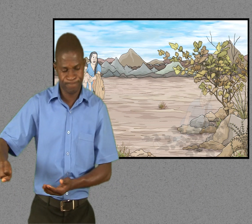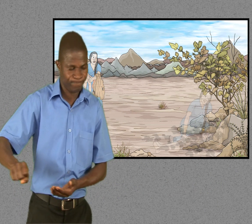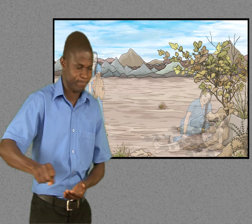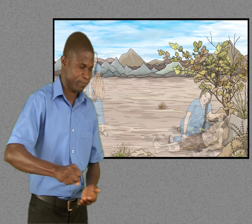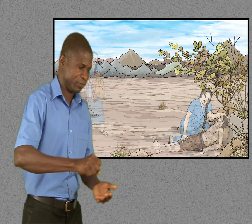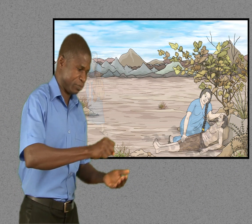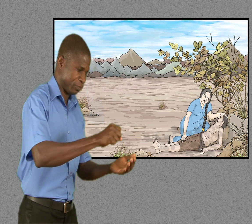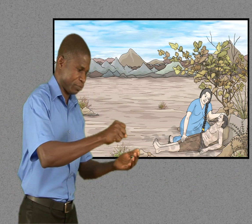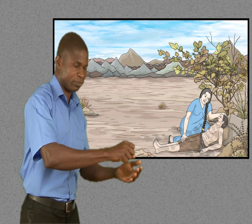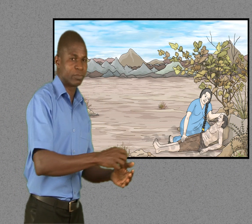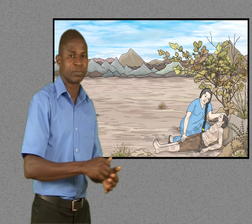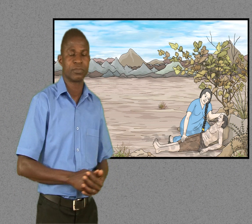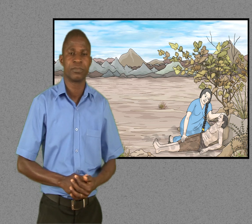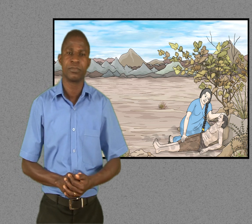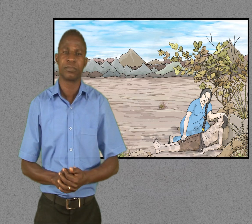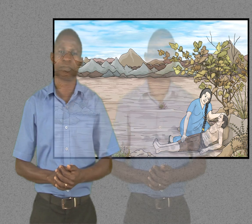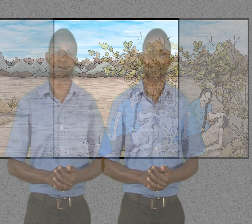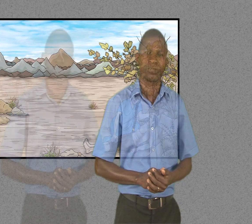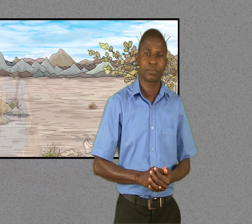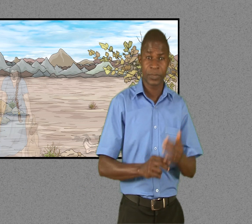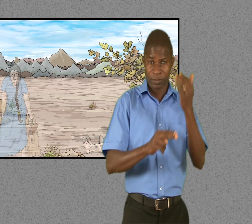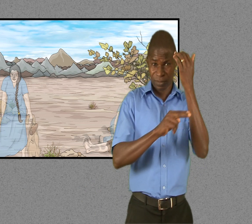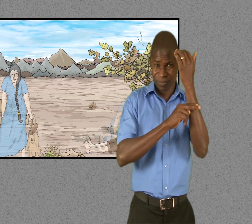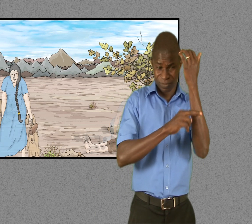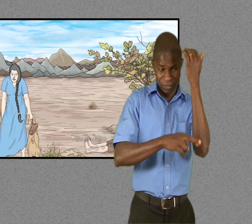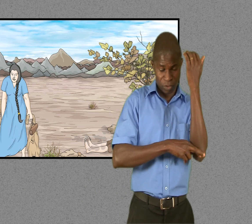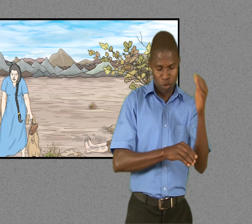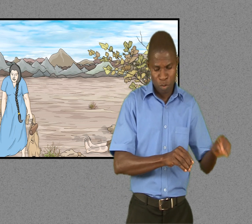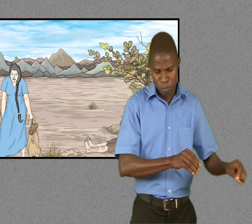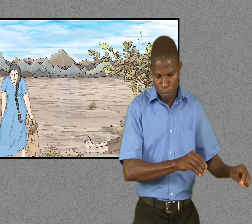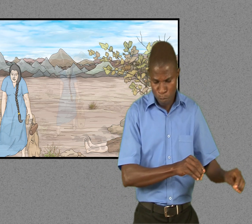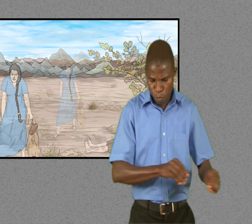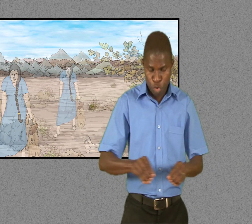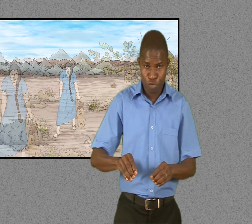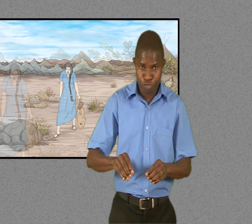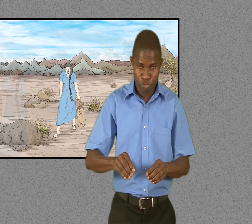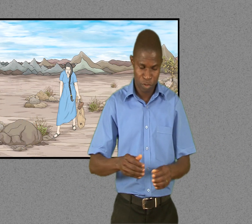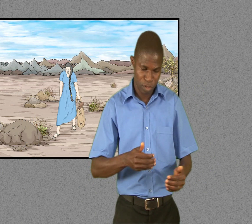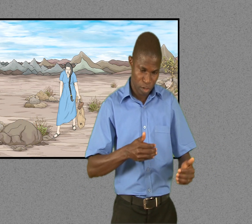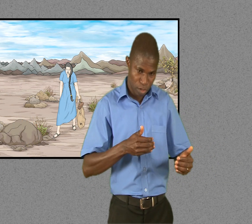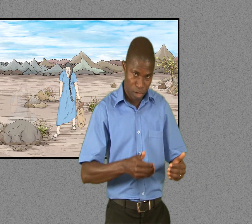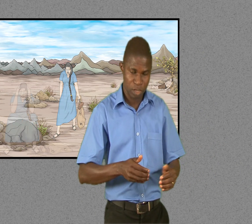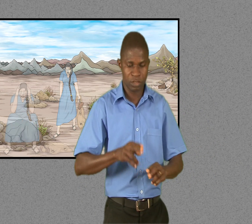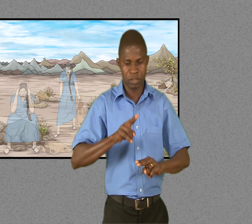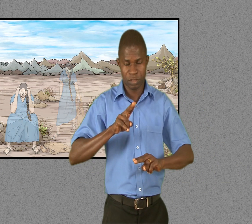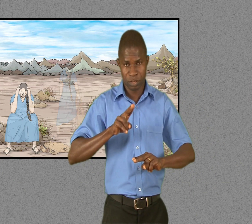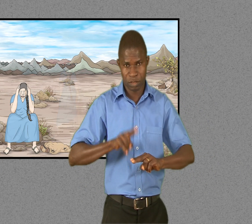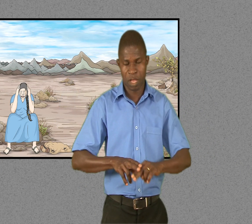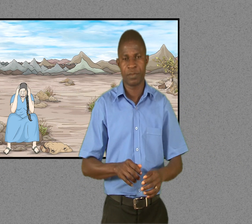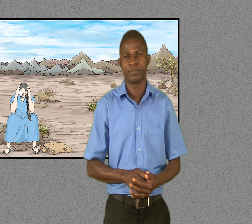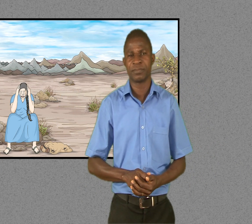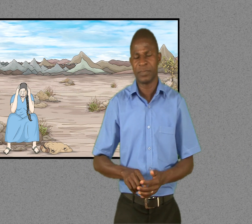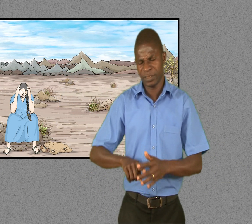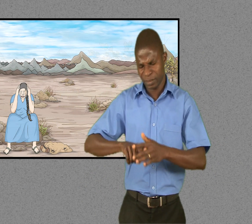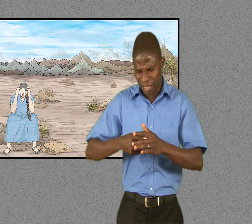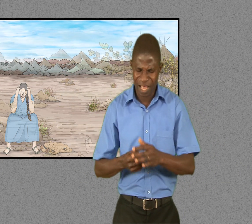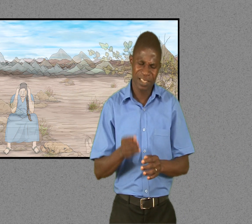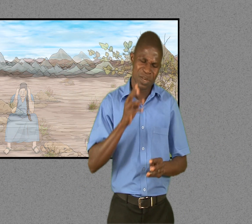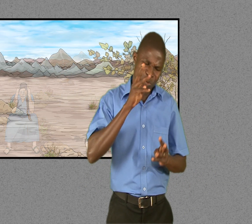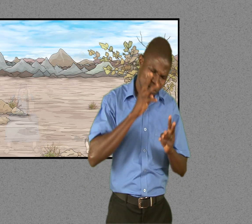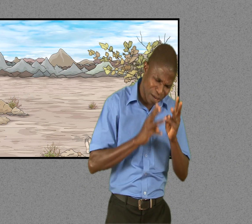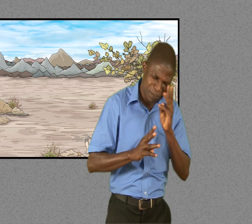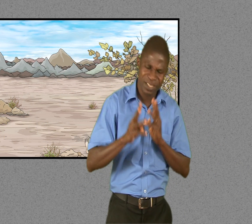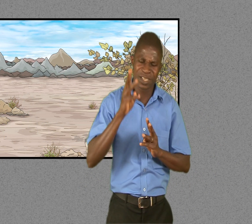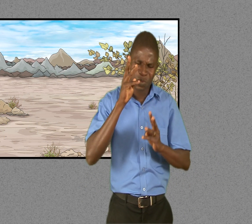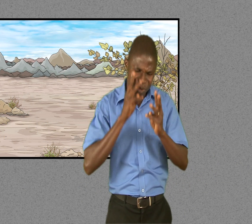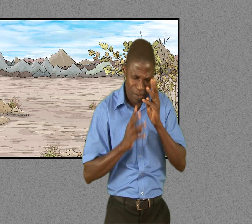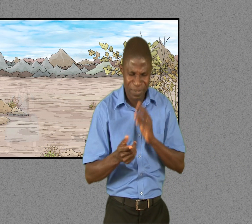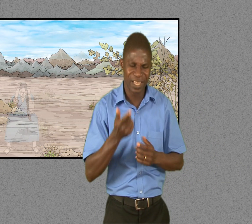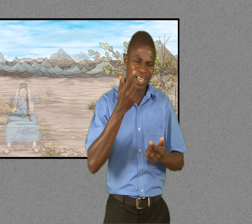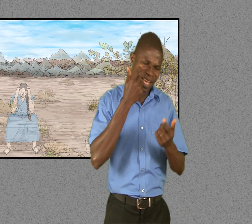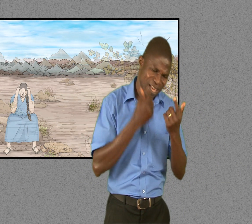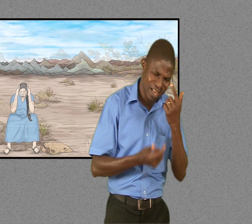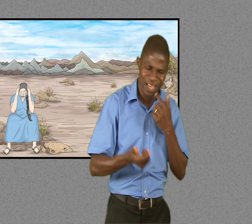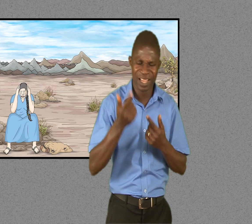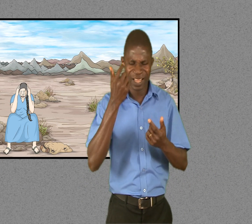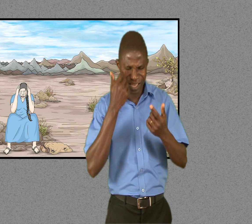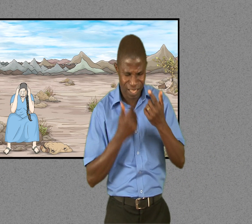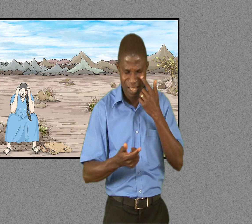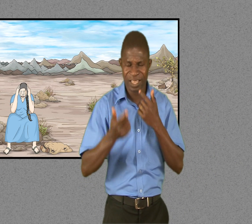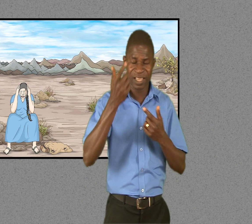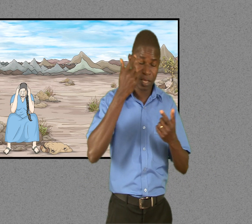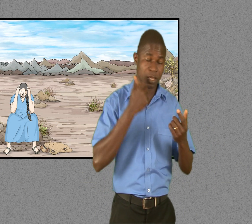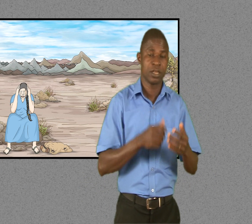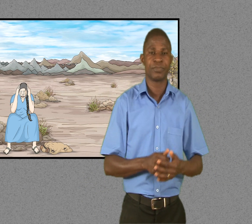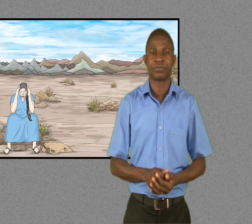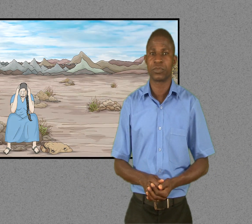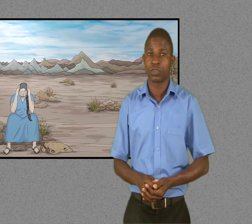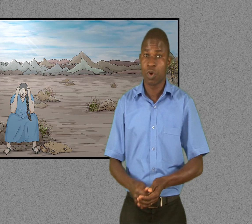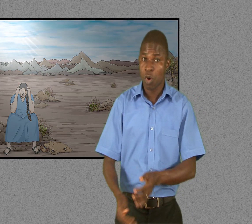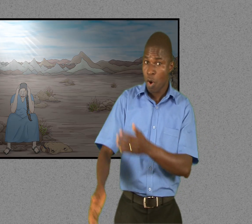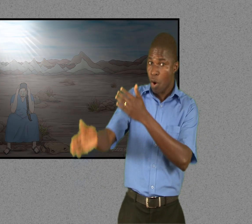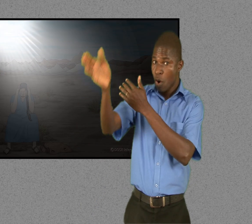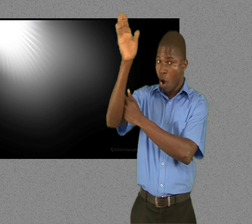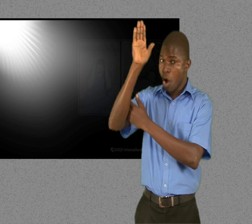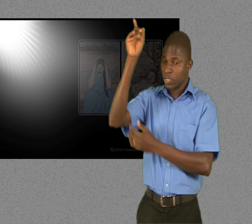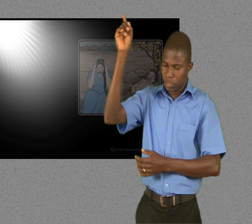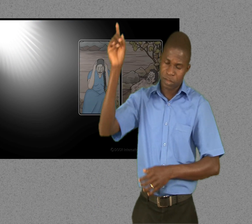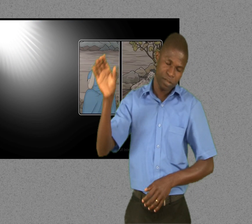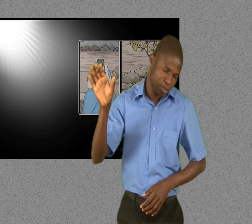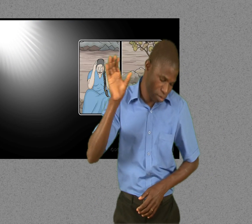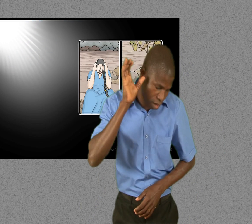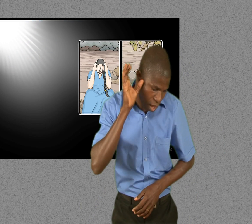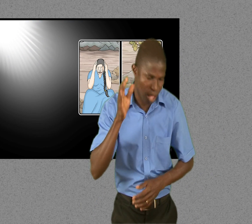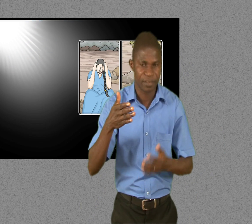Then she went off and sat down nearby, about a bowshot away, for she said, “I cannot bear to watch the boy die!” And as she sat nearby, she lifted up her voice and wept.